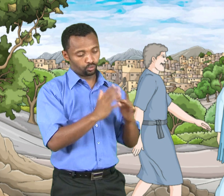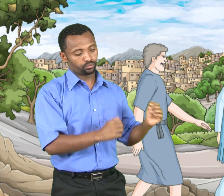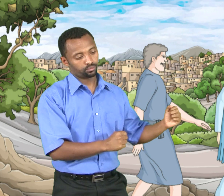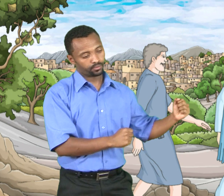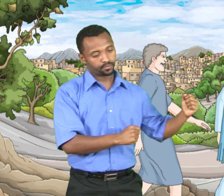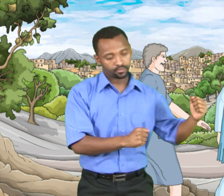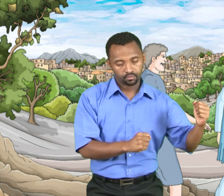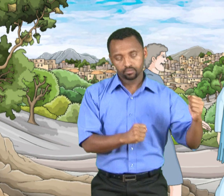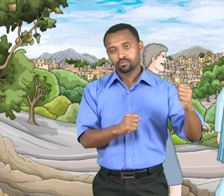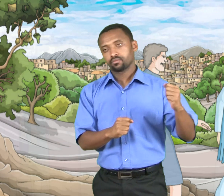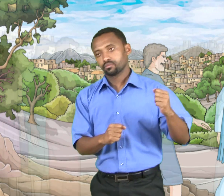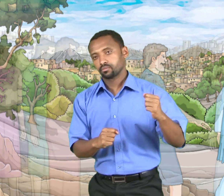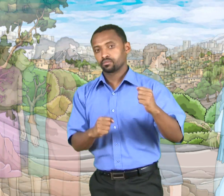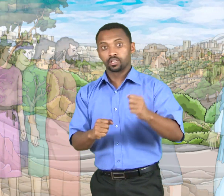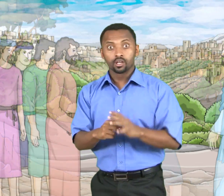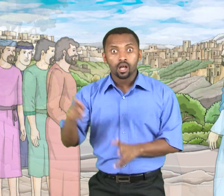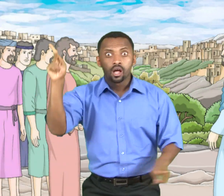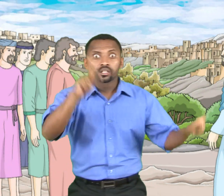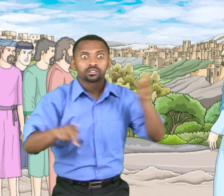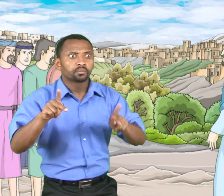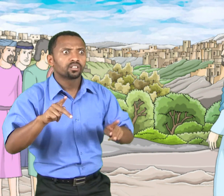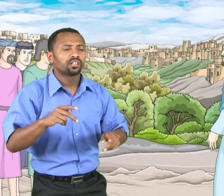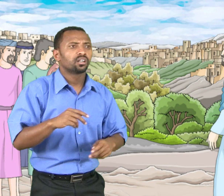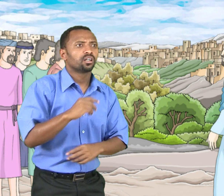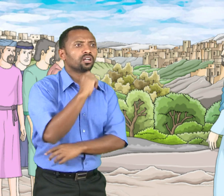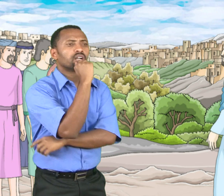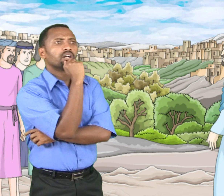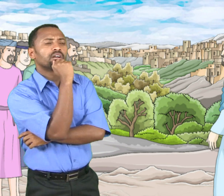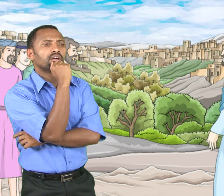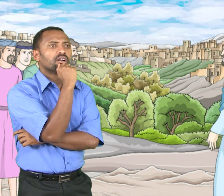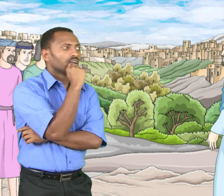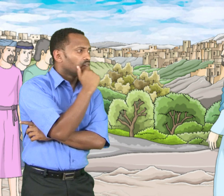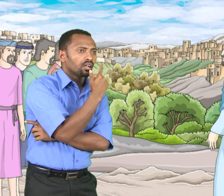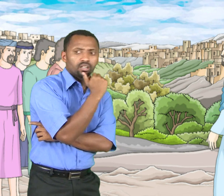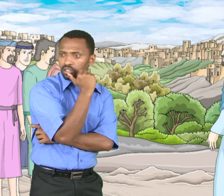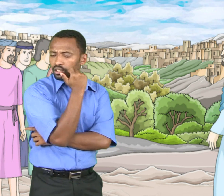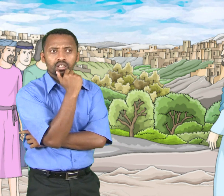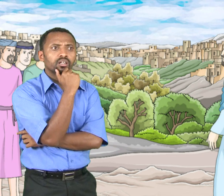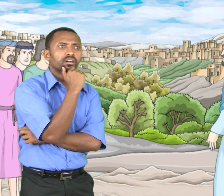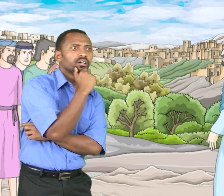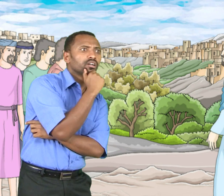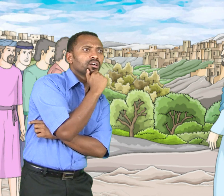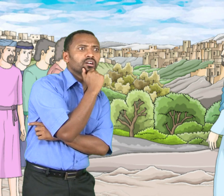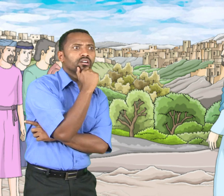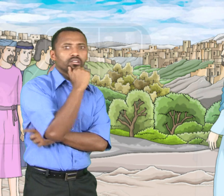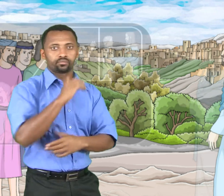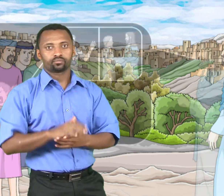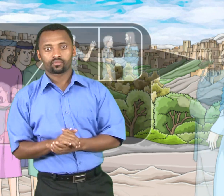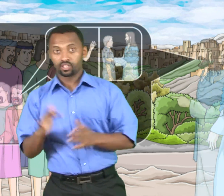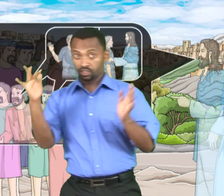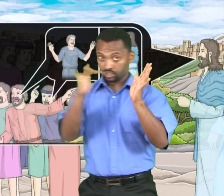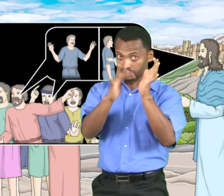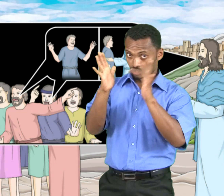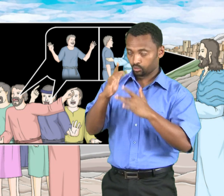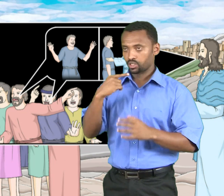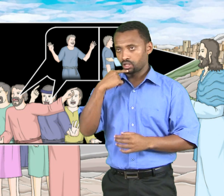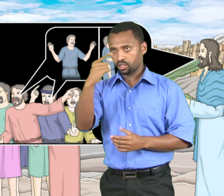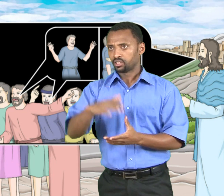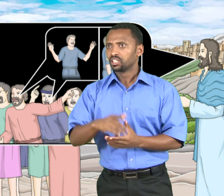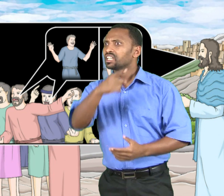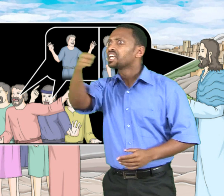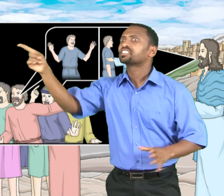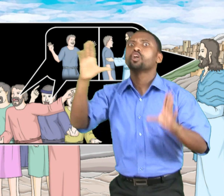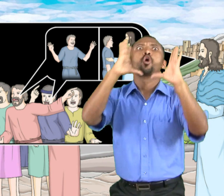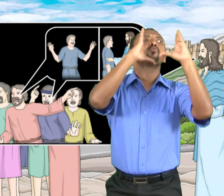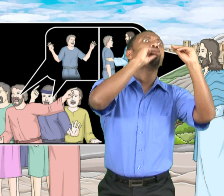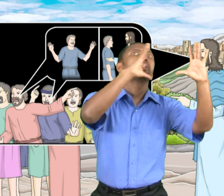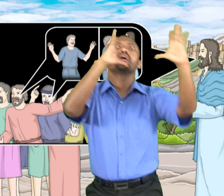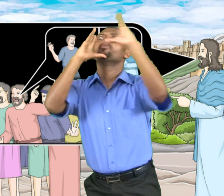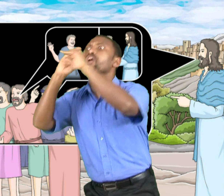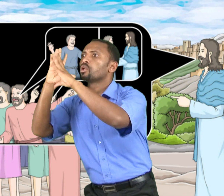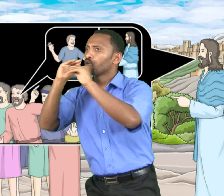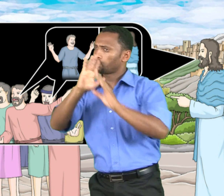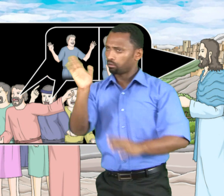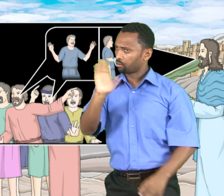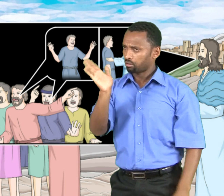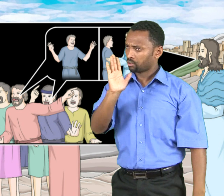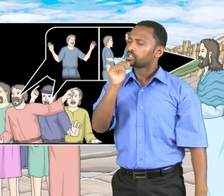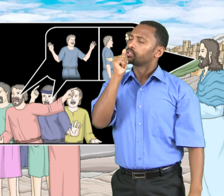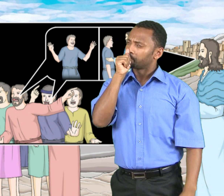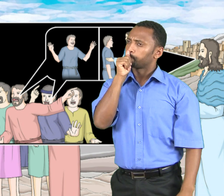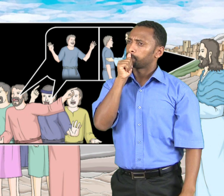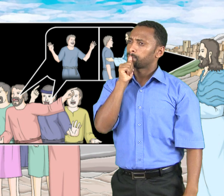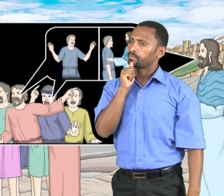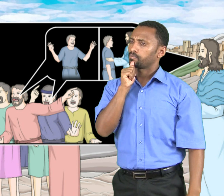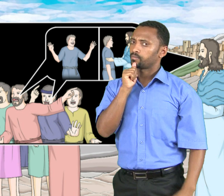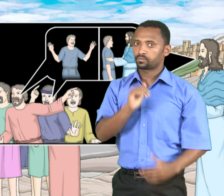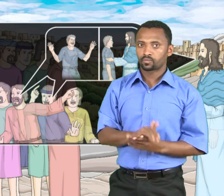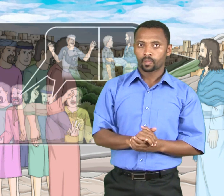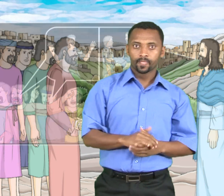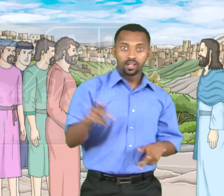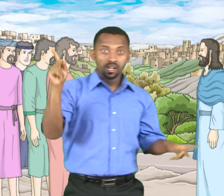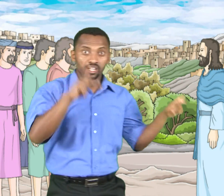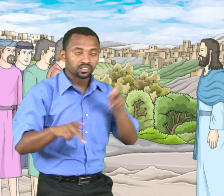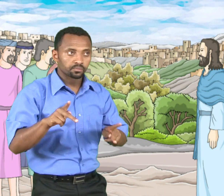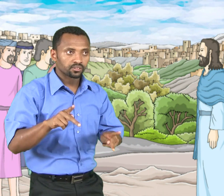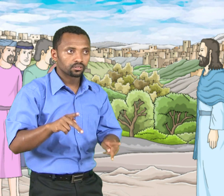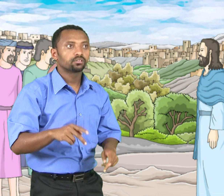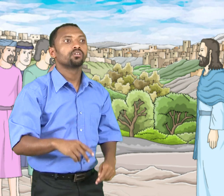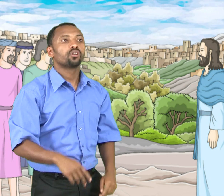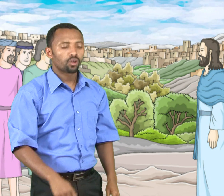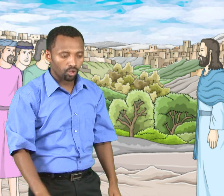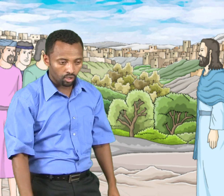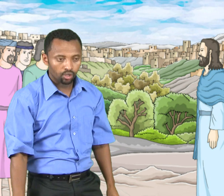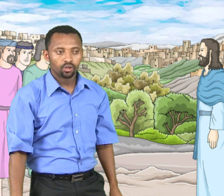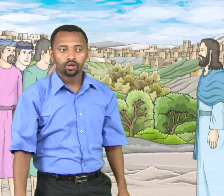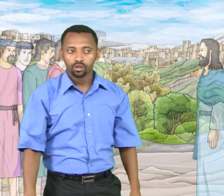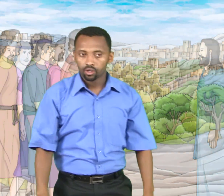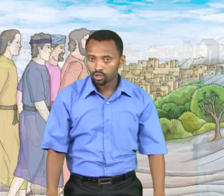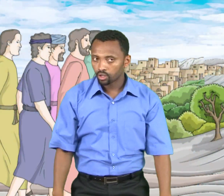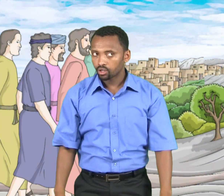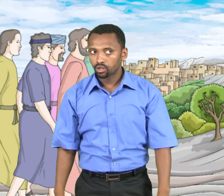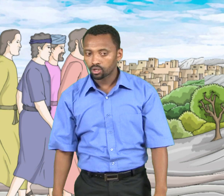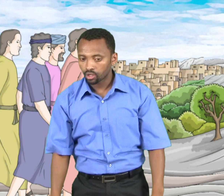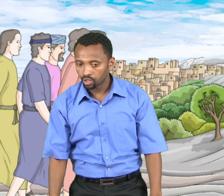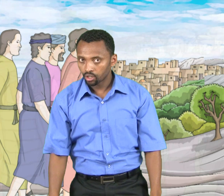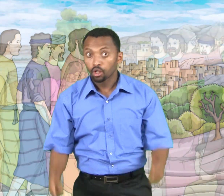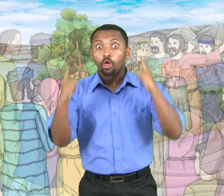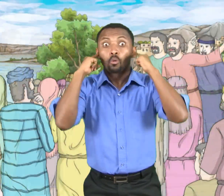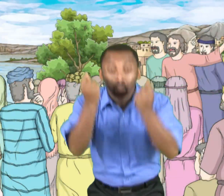Jesus ordered them not to tell anyone.